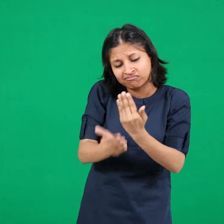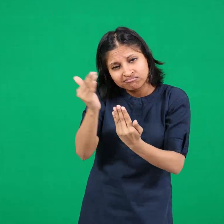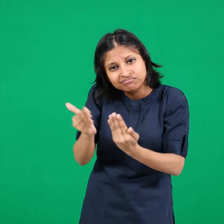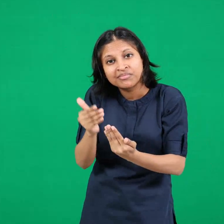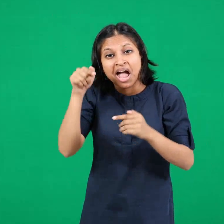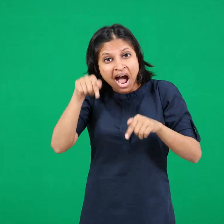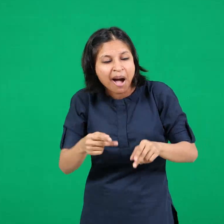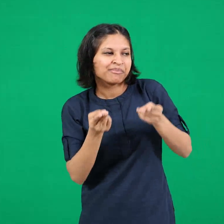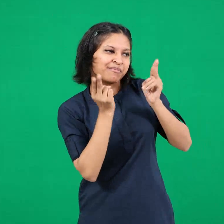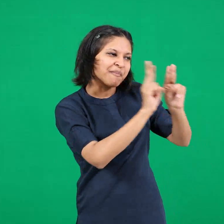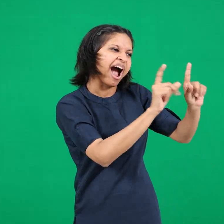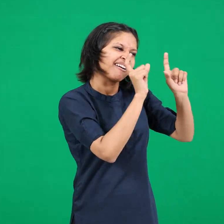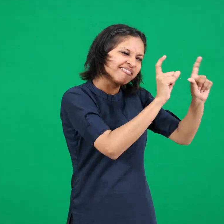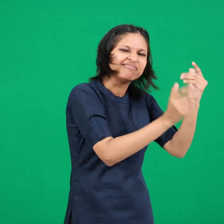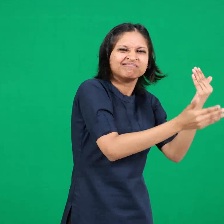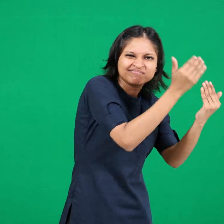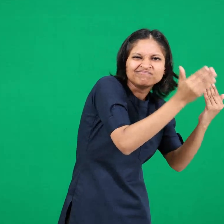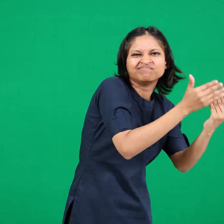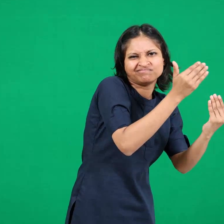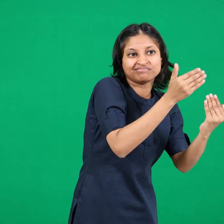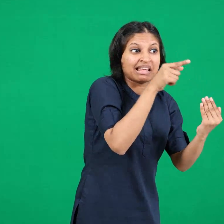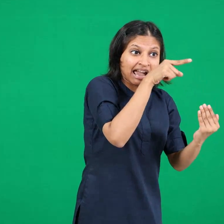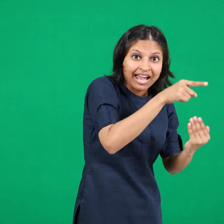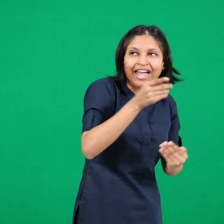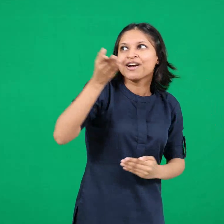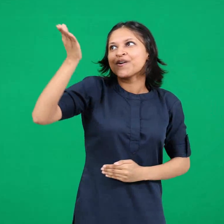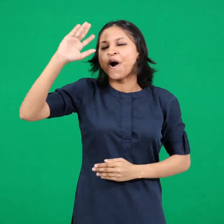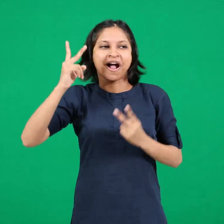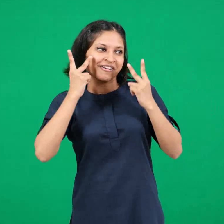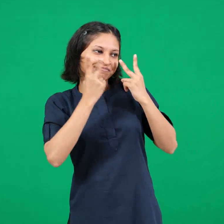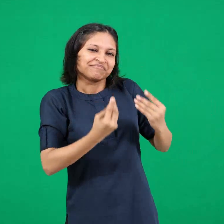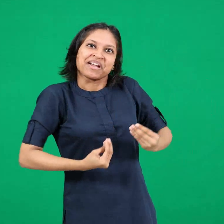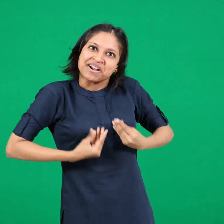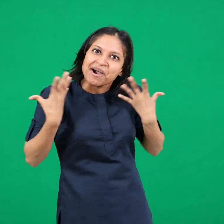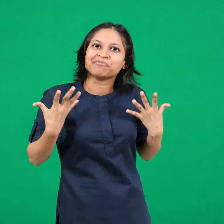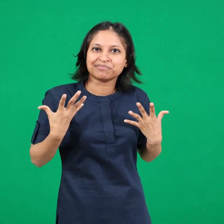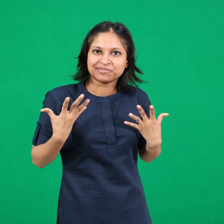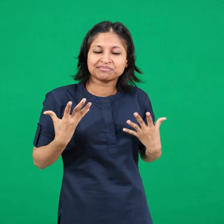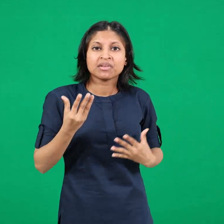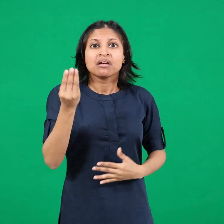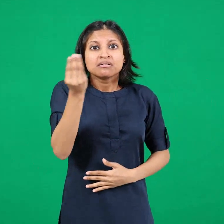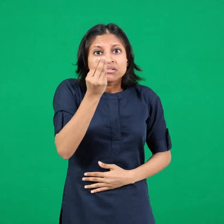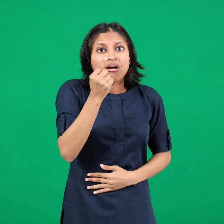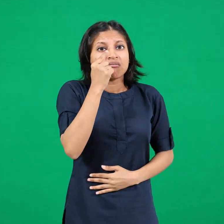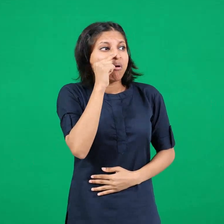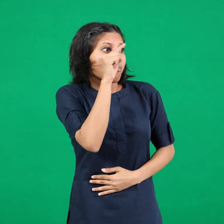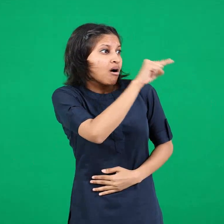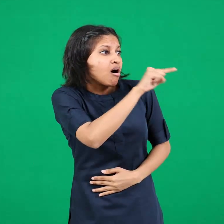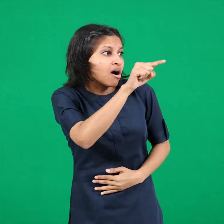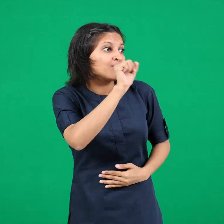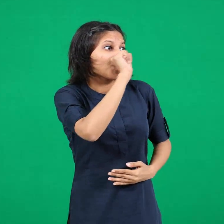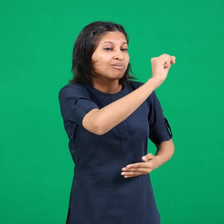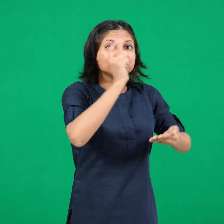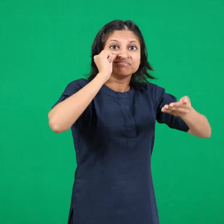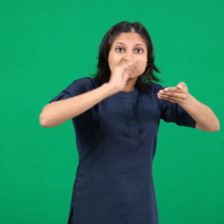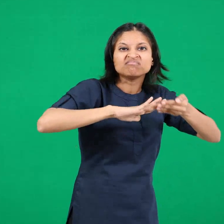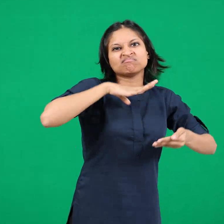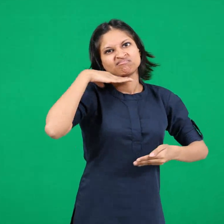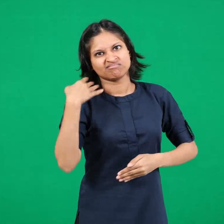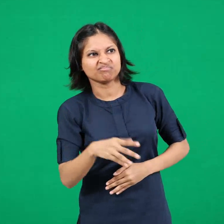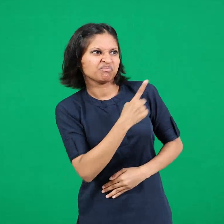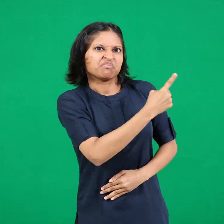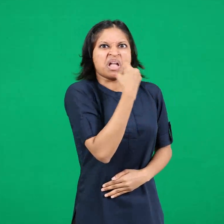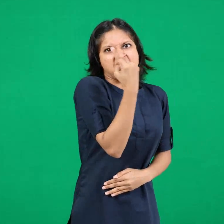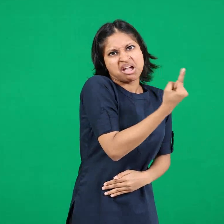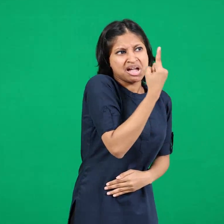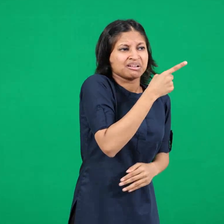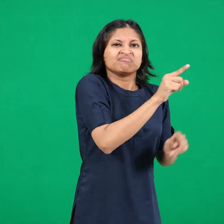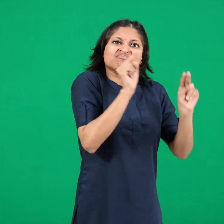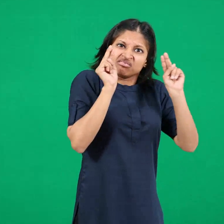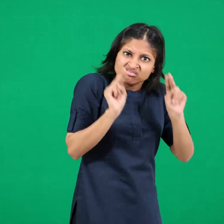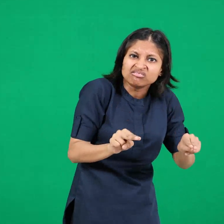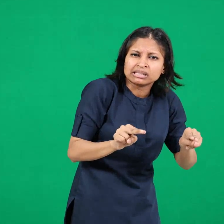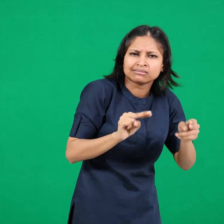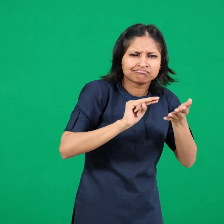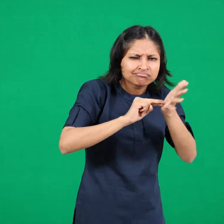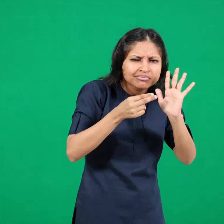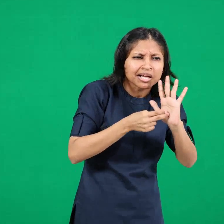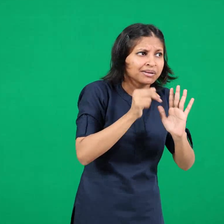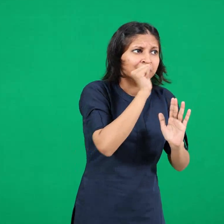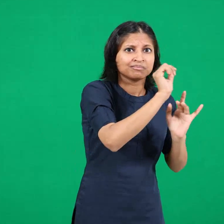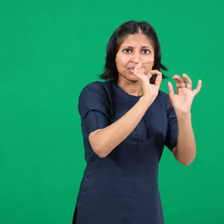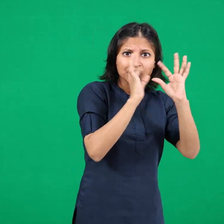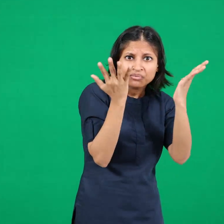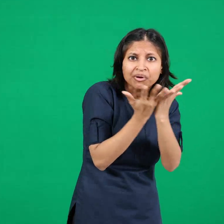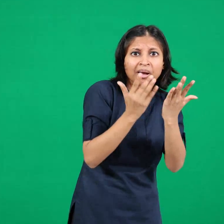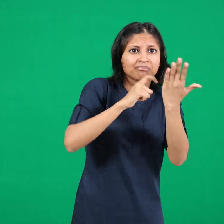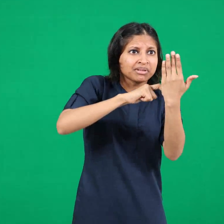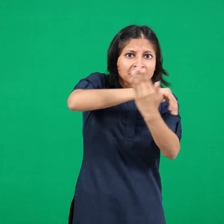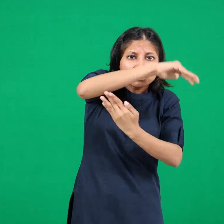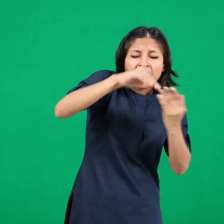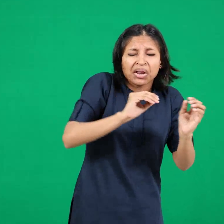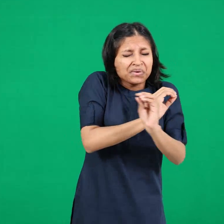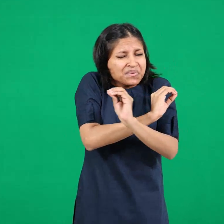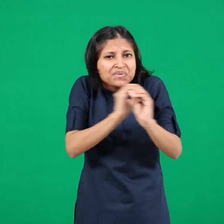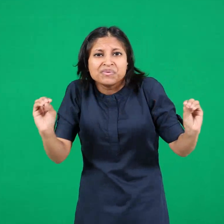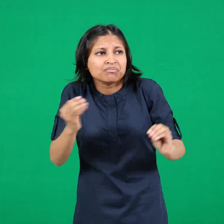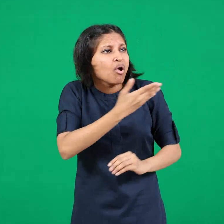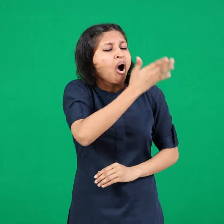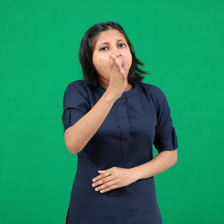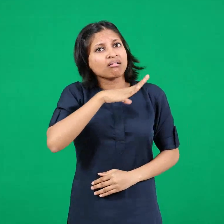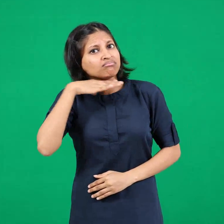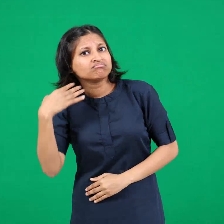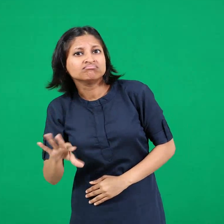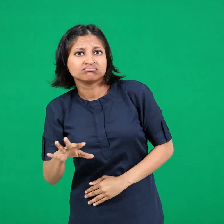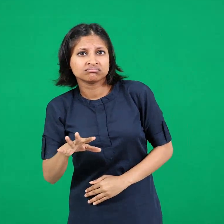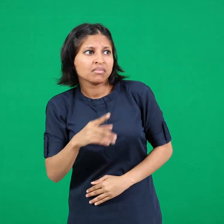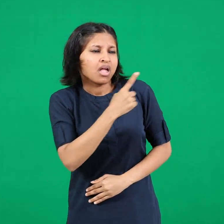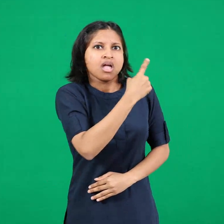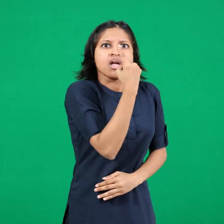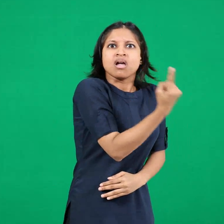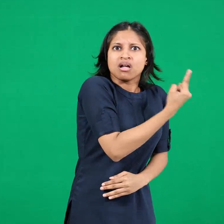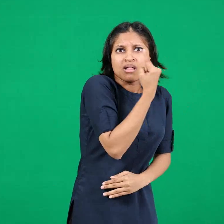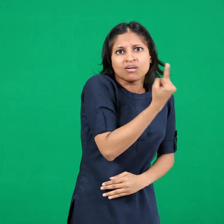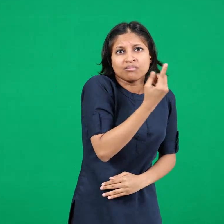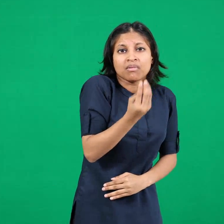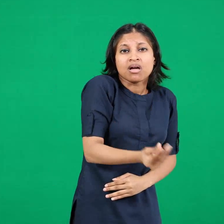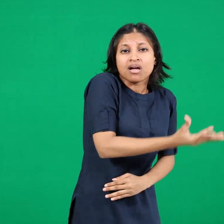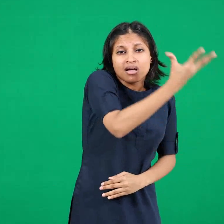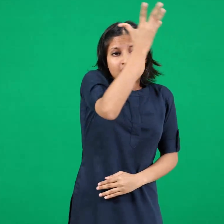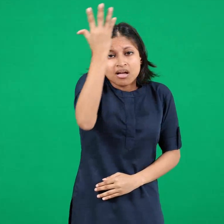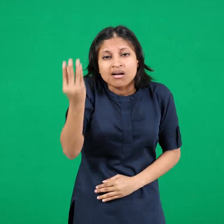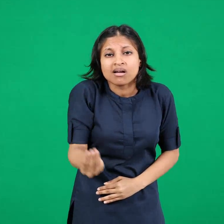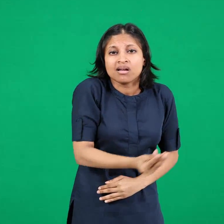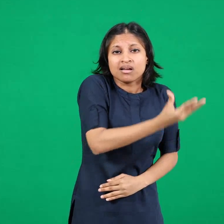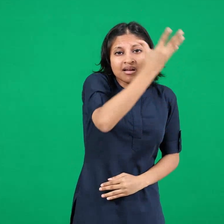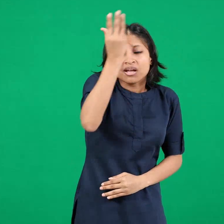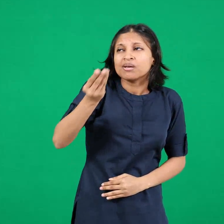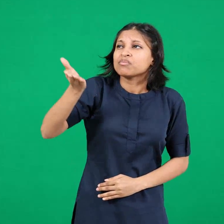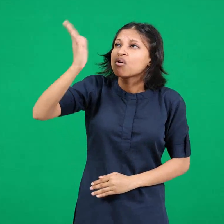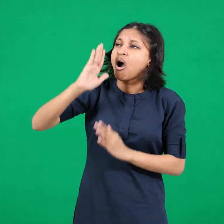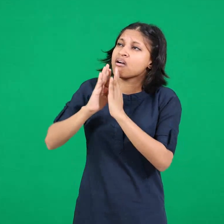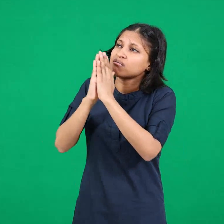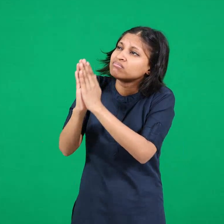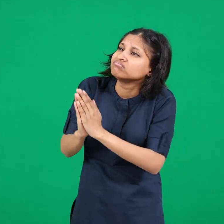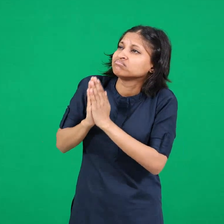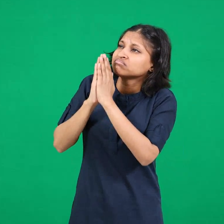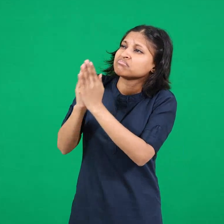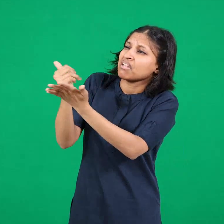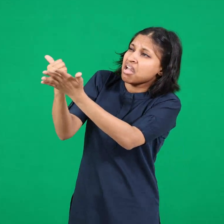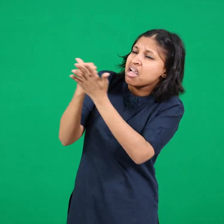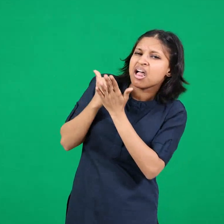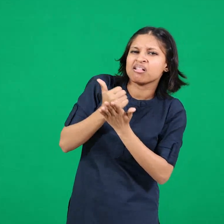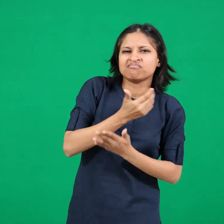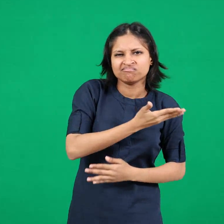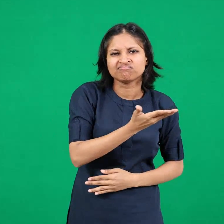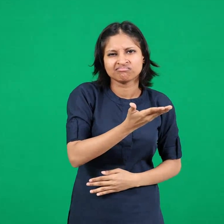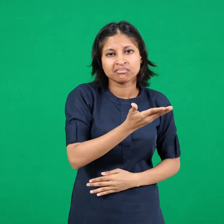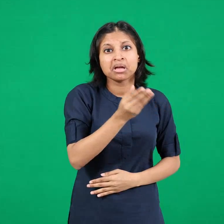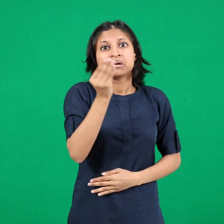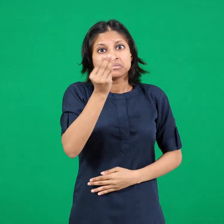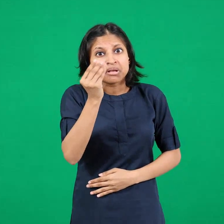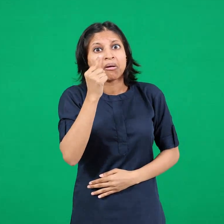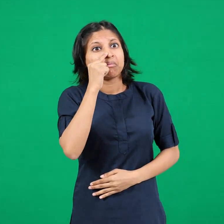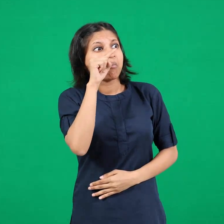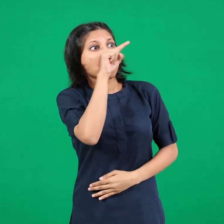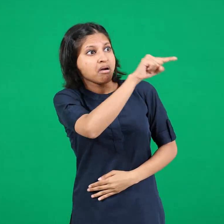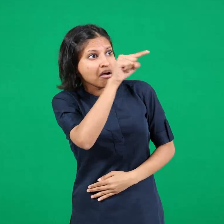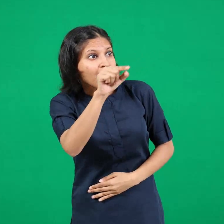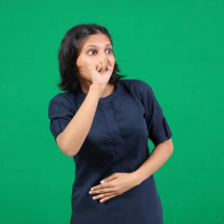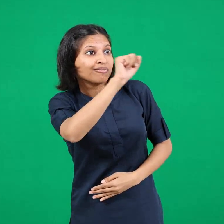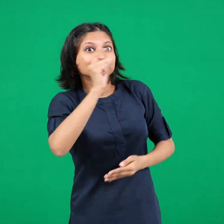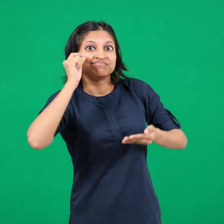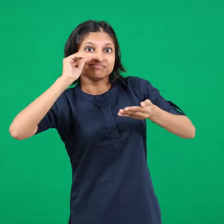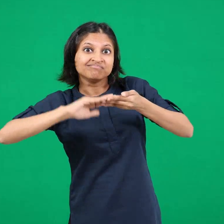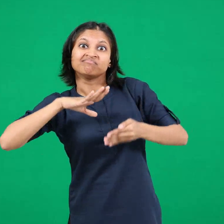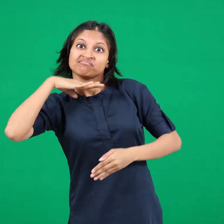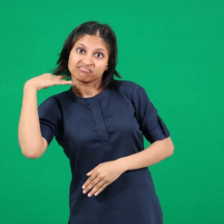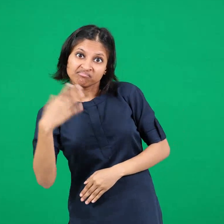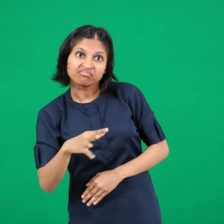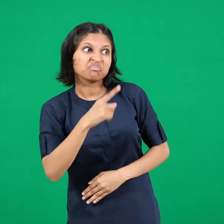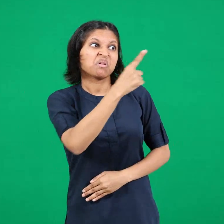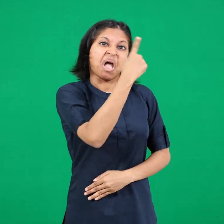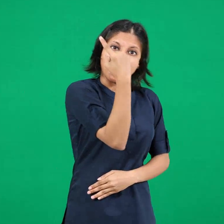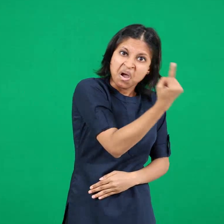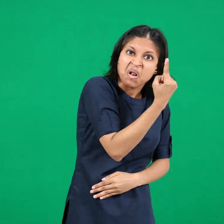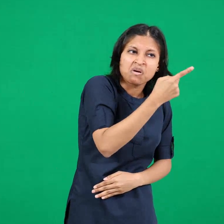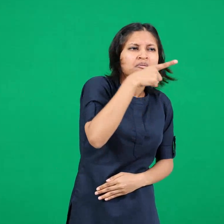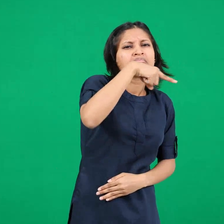The widow who is truly in need and left all alone puts her hope in God and continues night and day in her petitions and prayers.